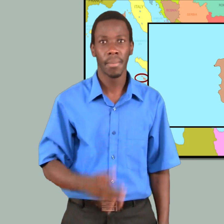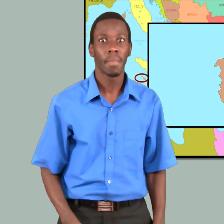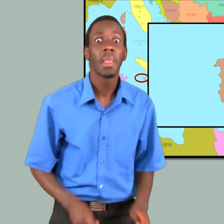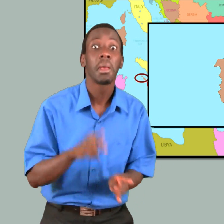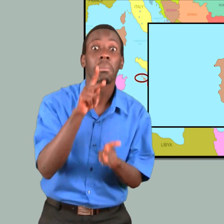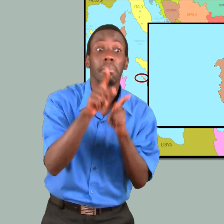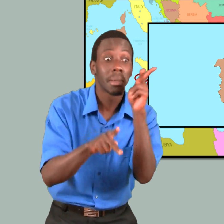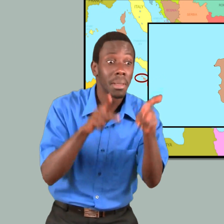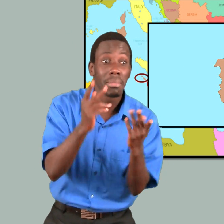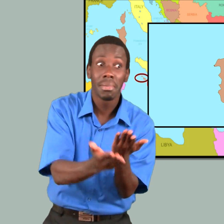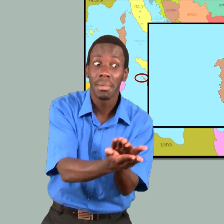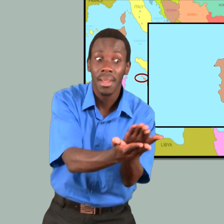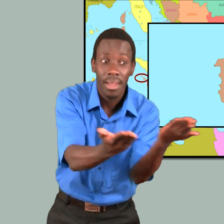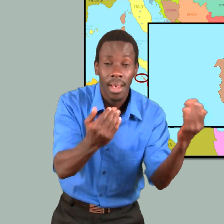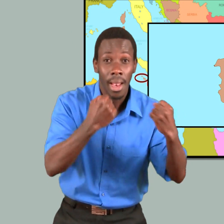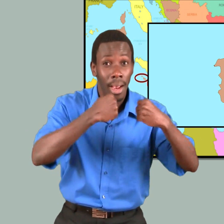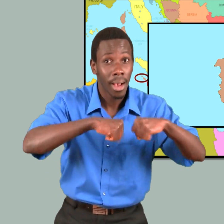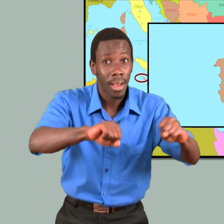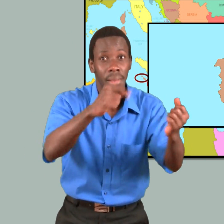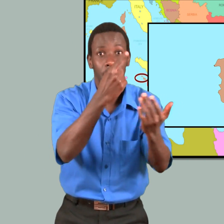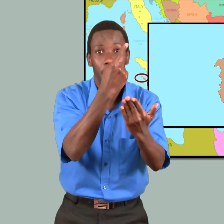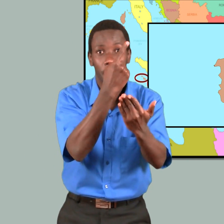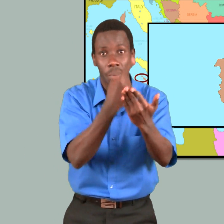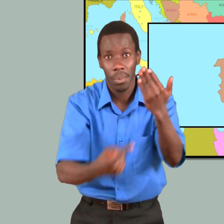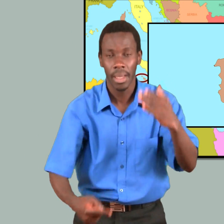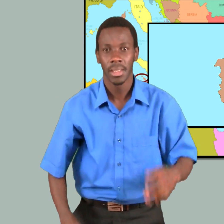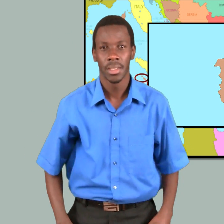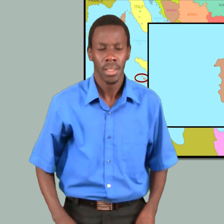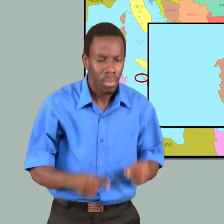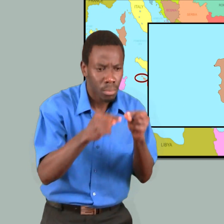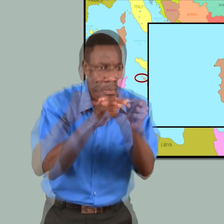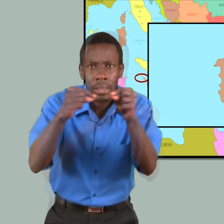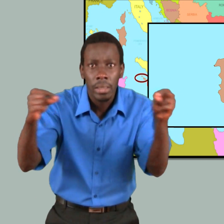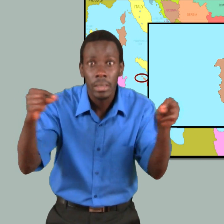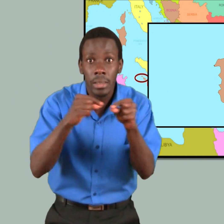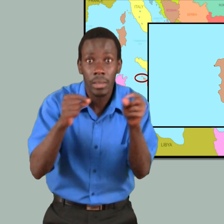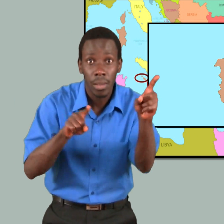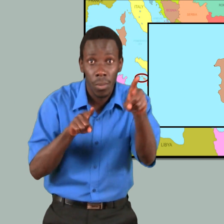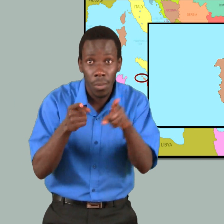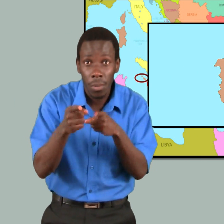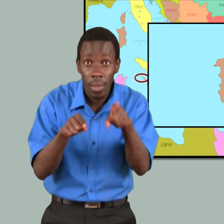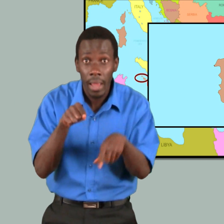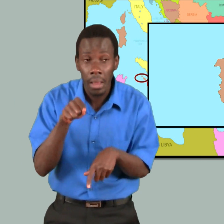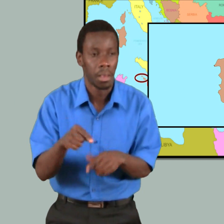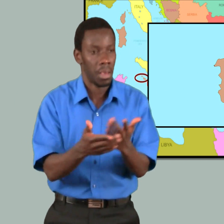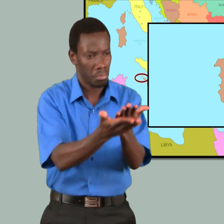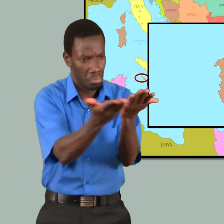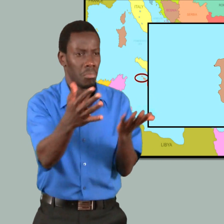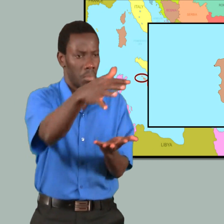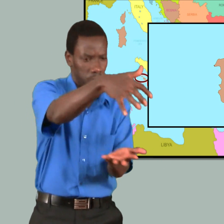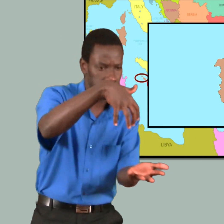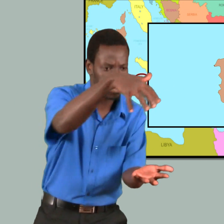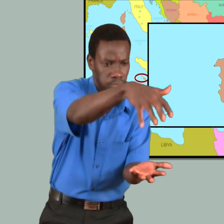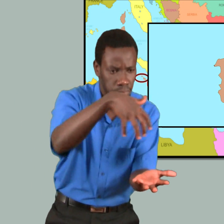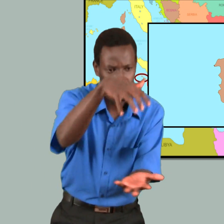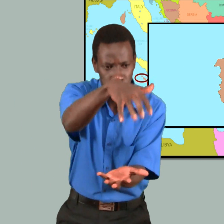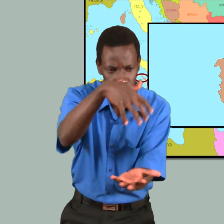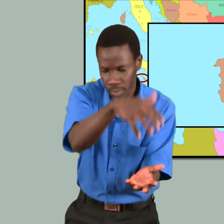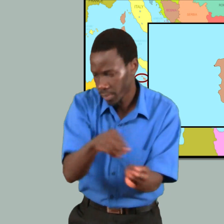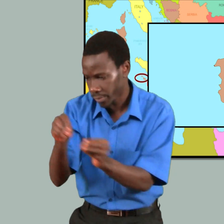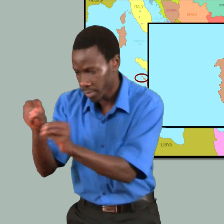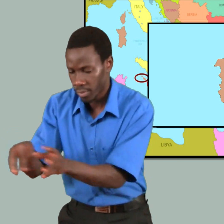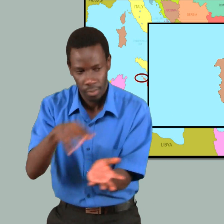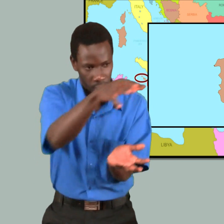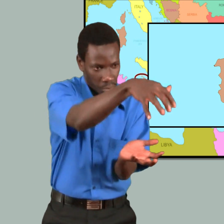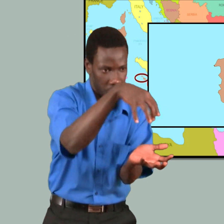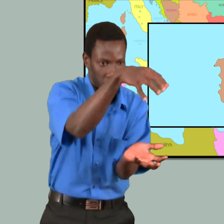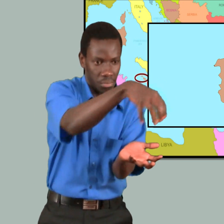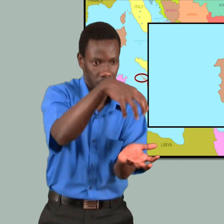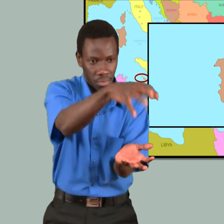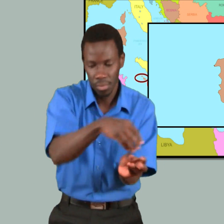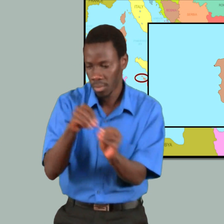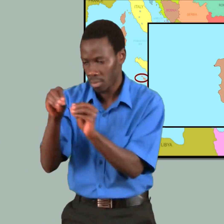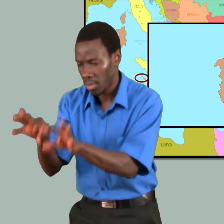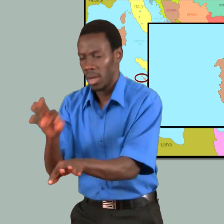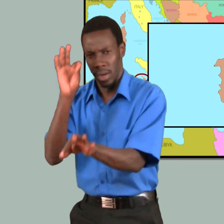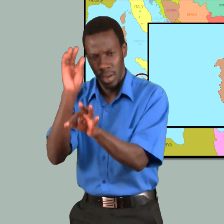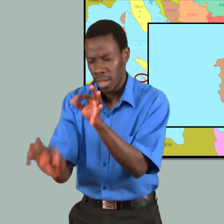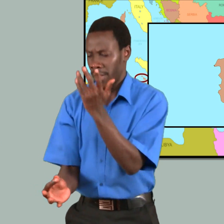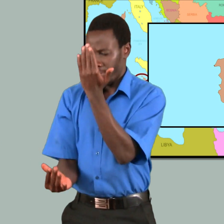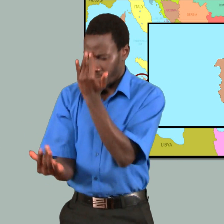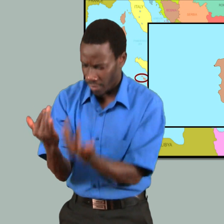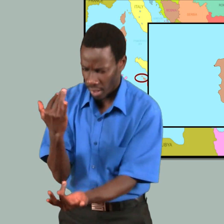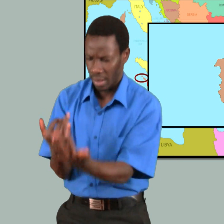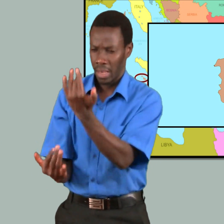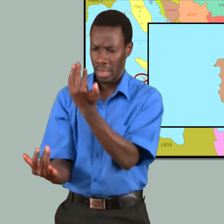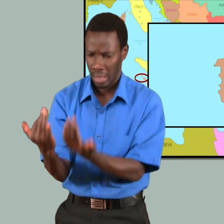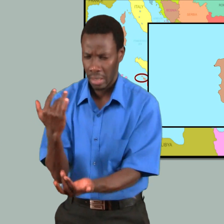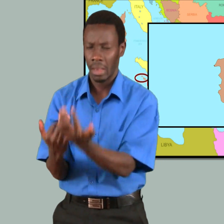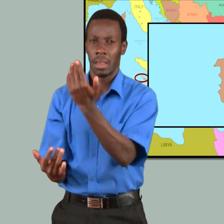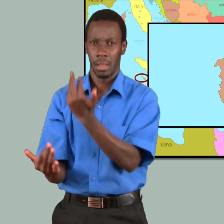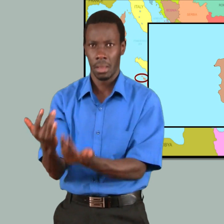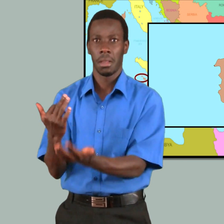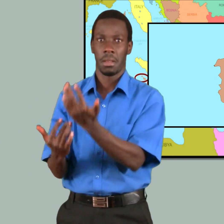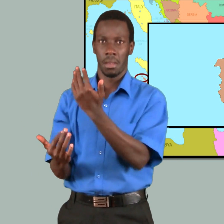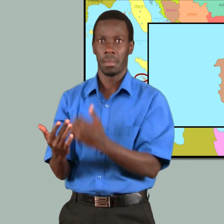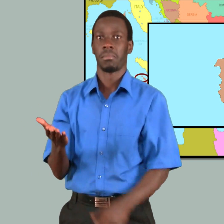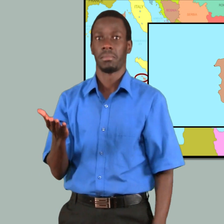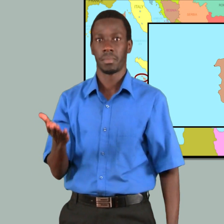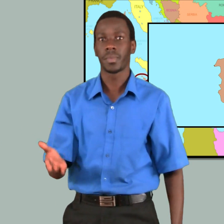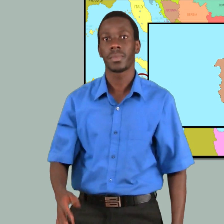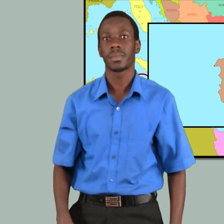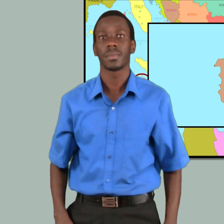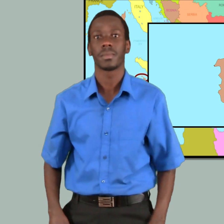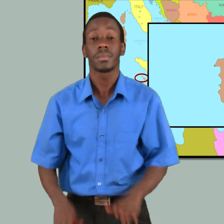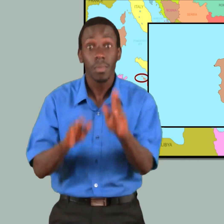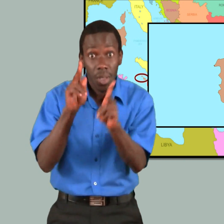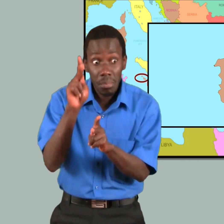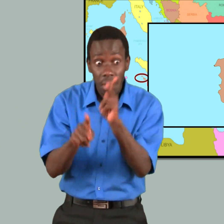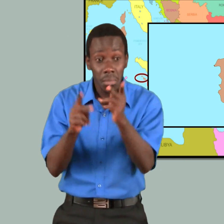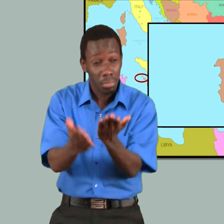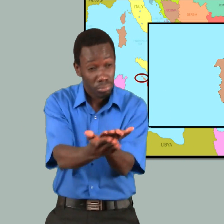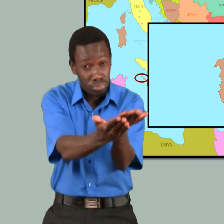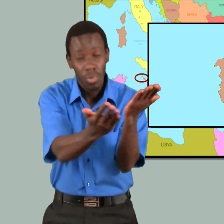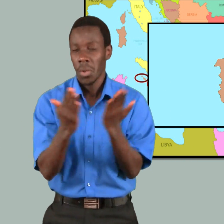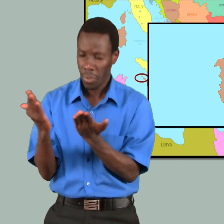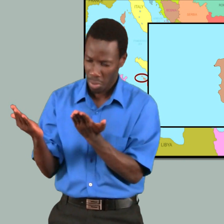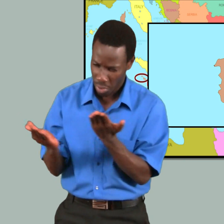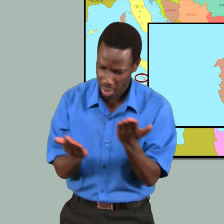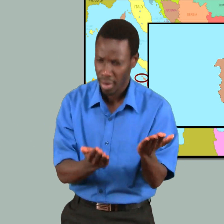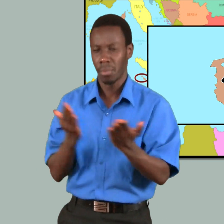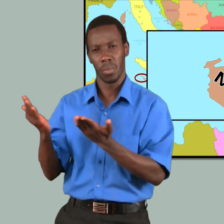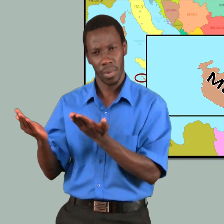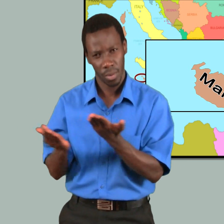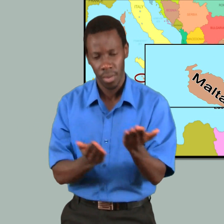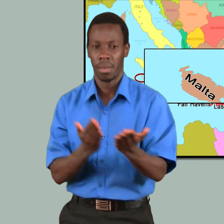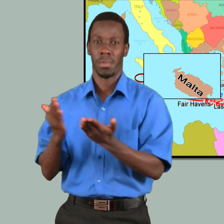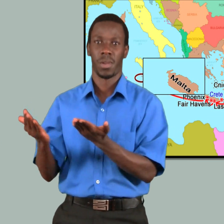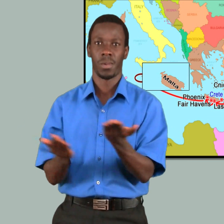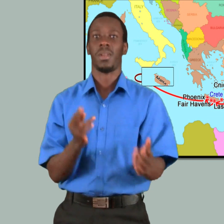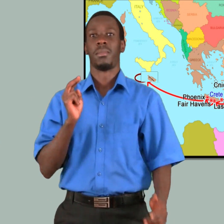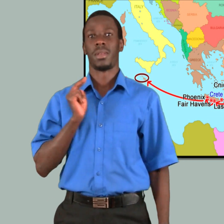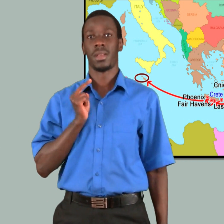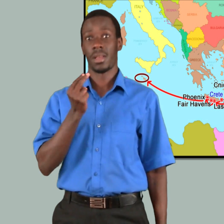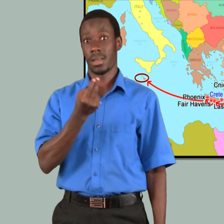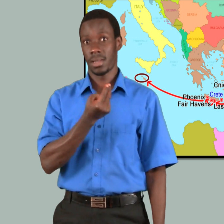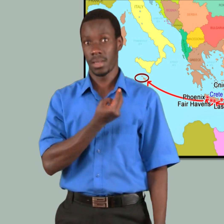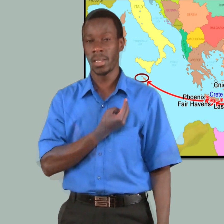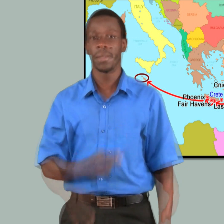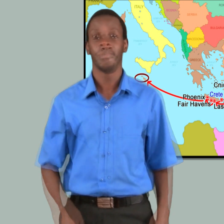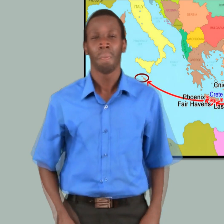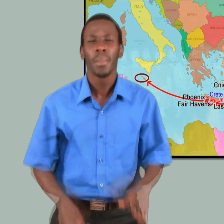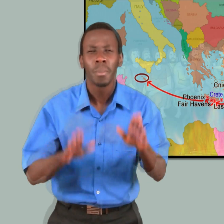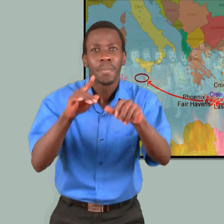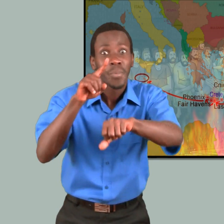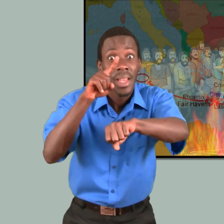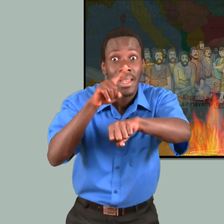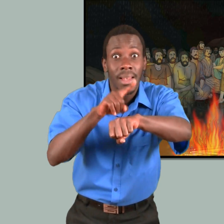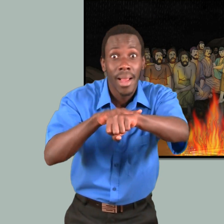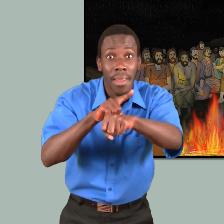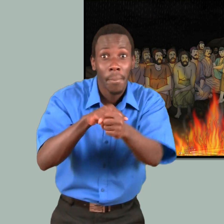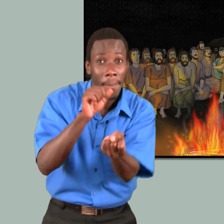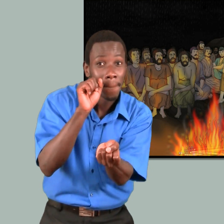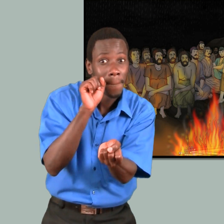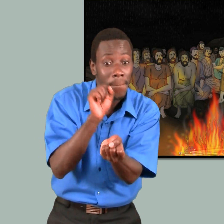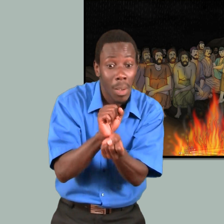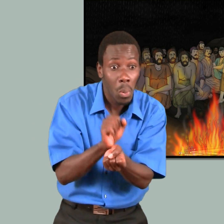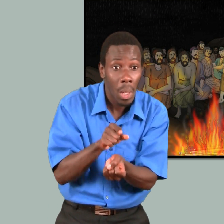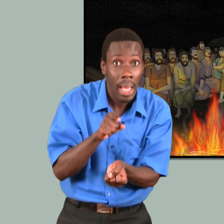The islanders showed us extraordinary kindness.